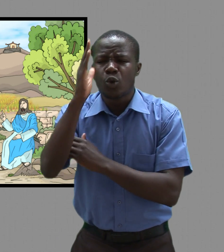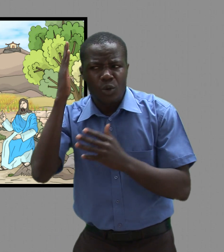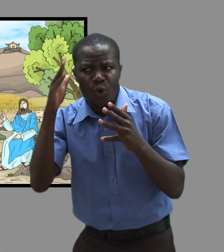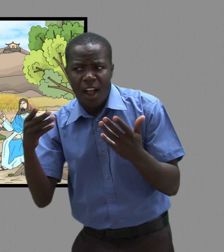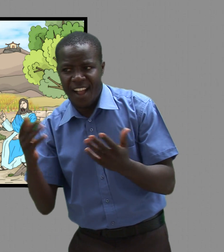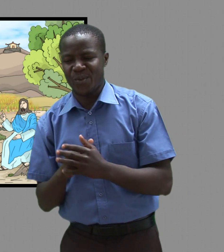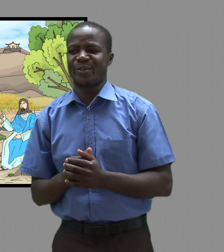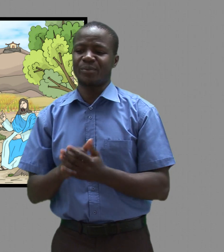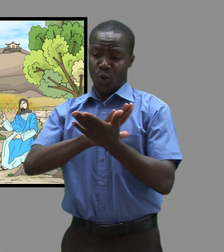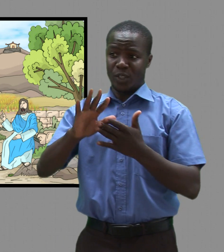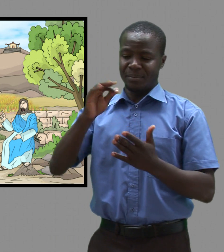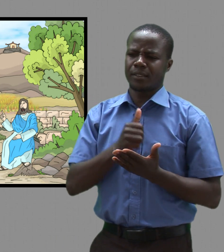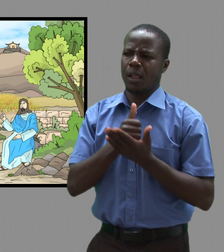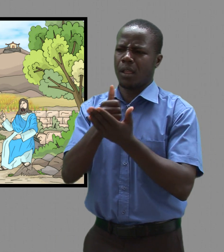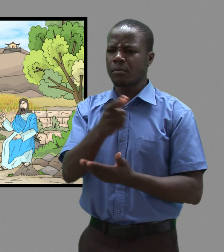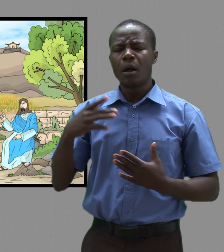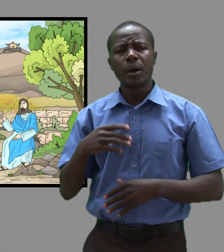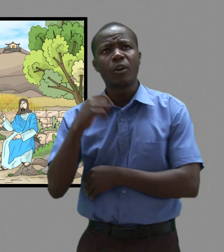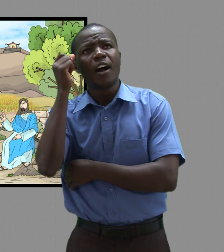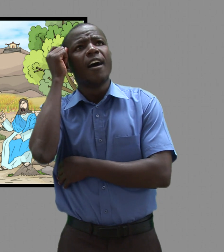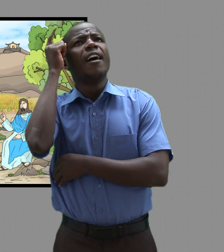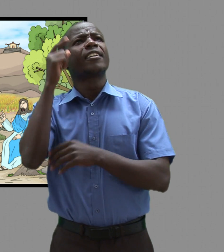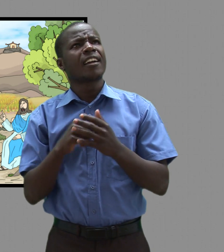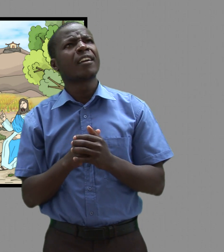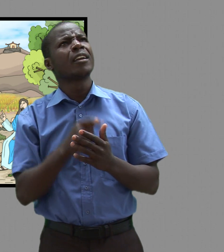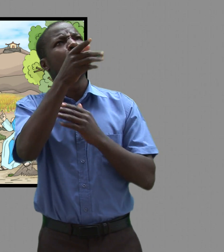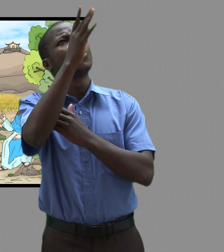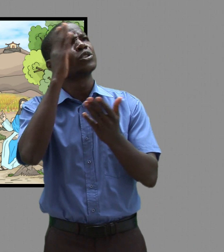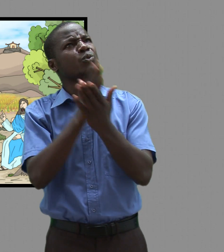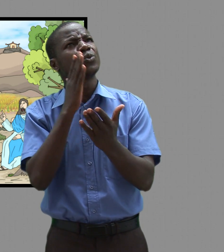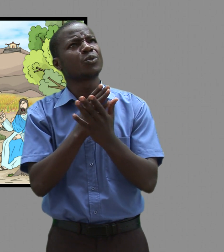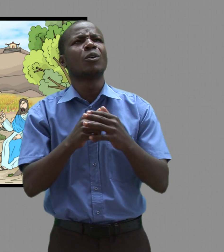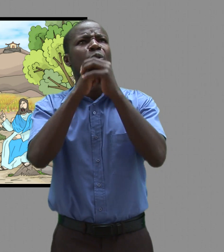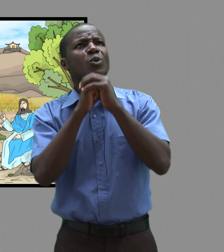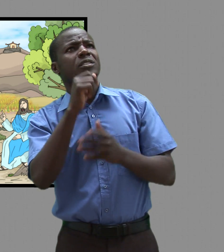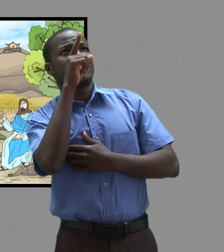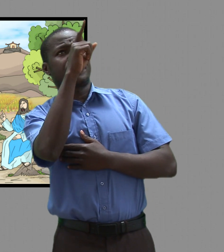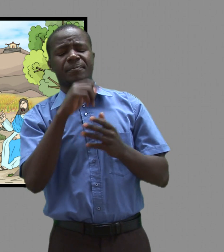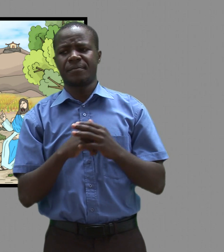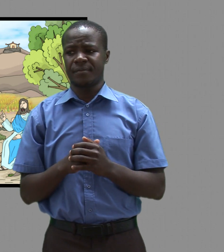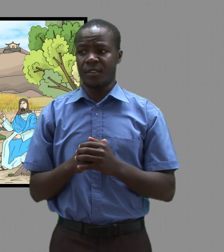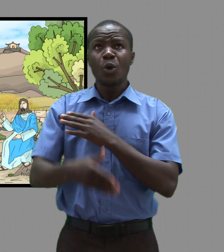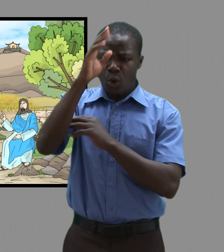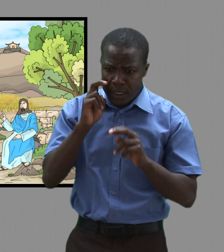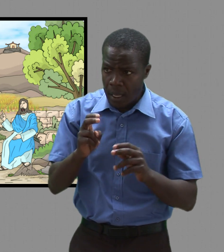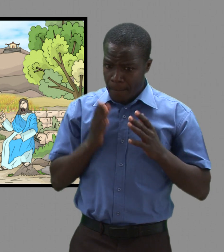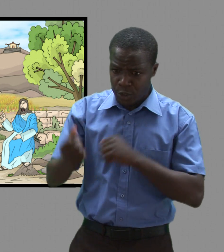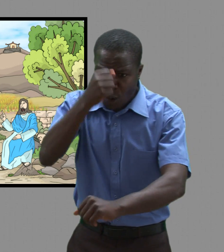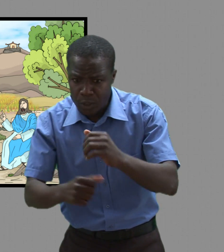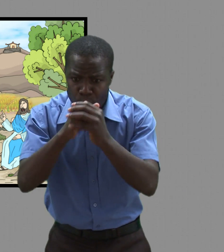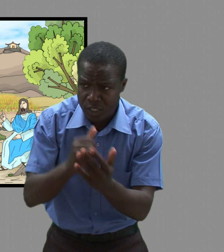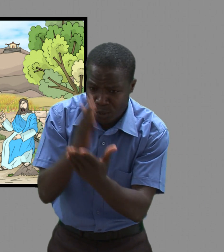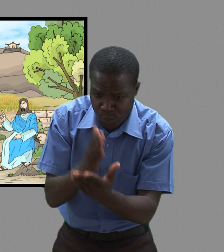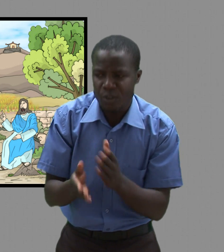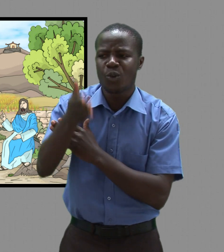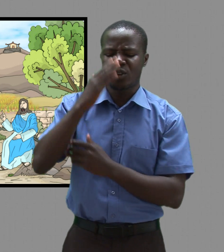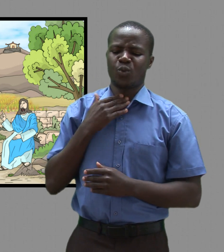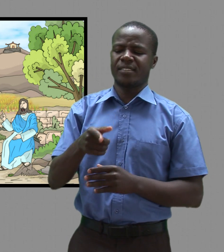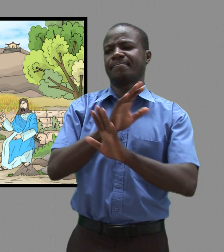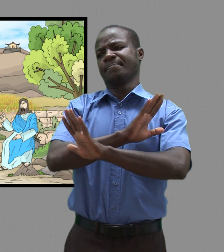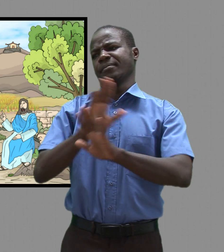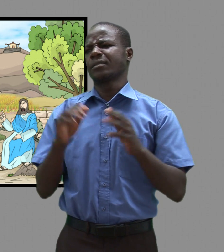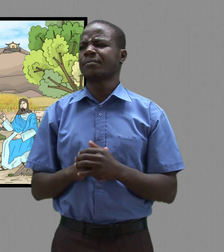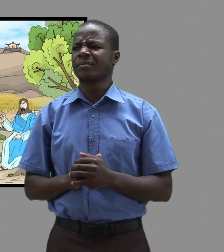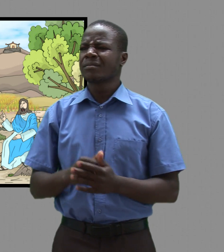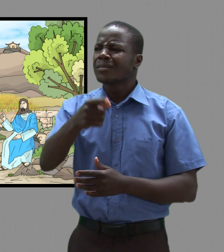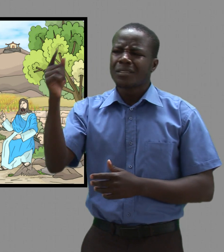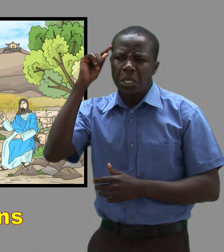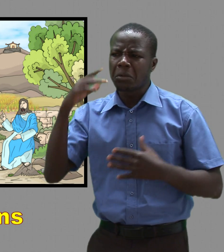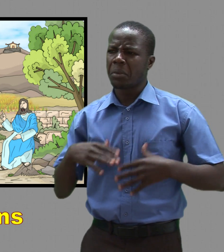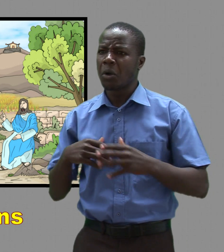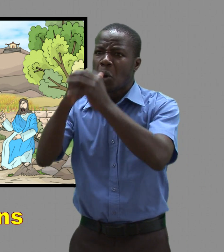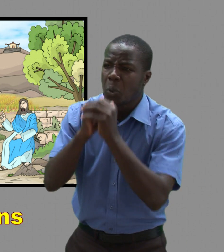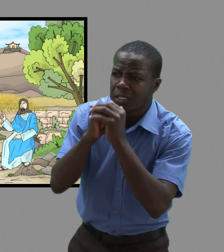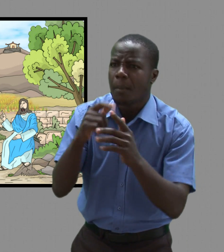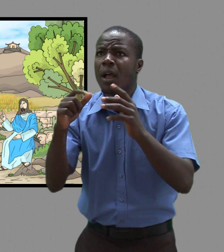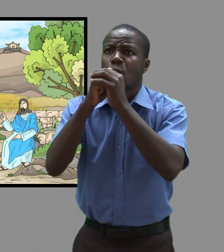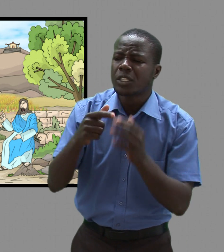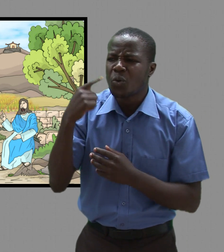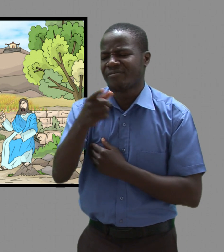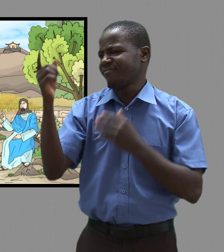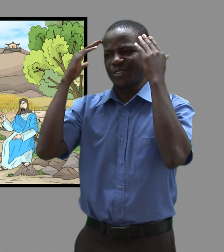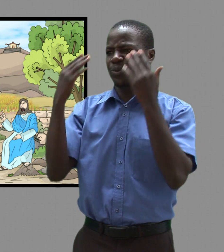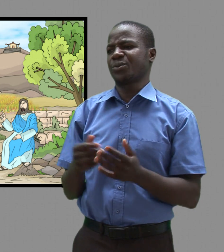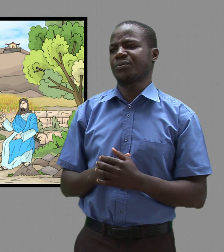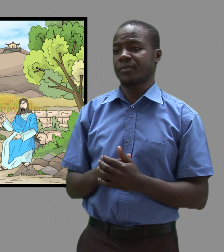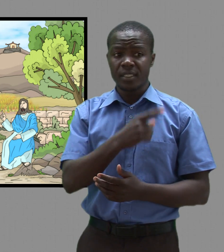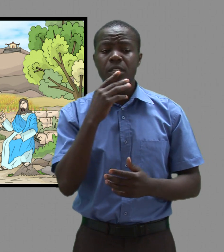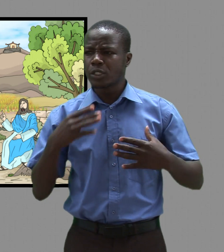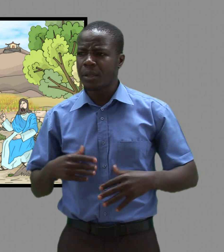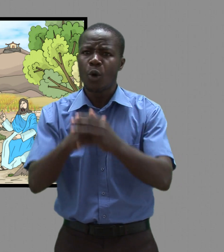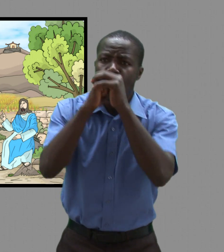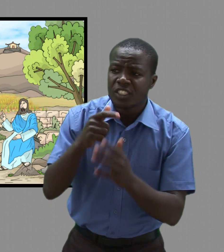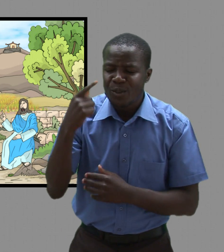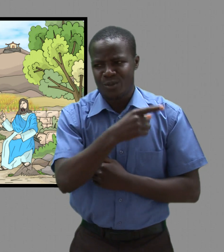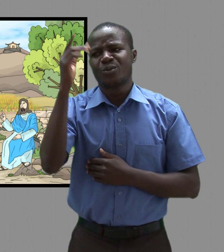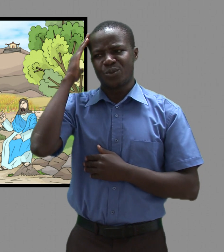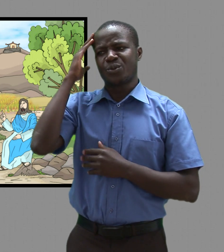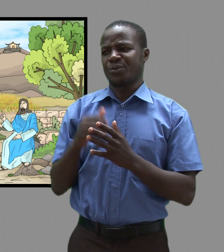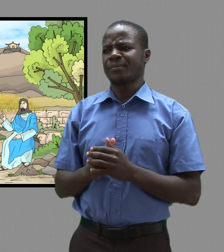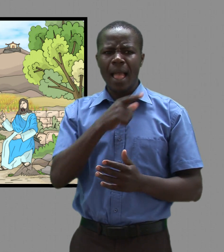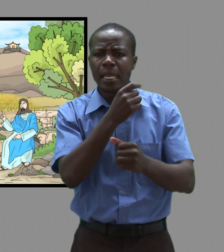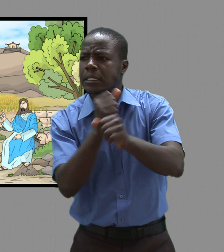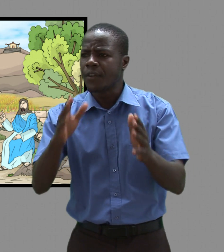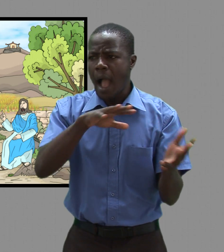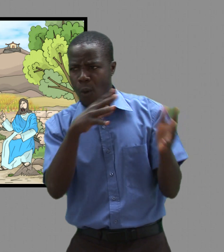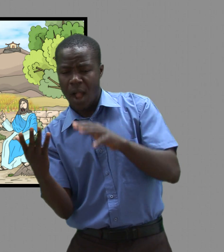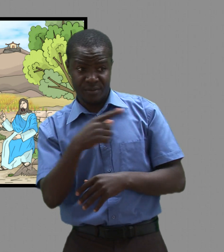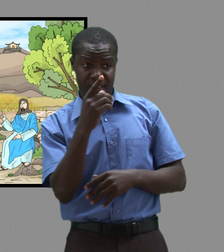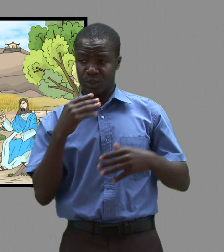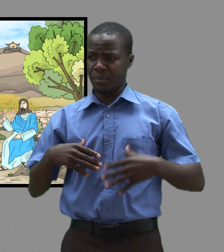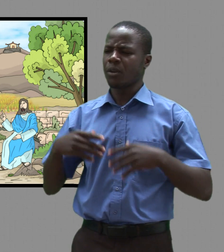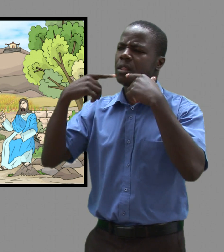But a time is coming and has now come when the true worshipers will worship the Father in spirit and in truth, for the Father is seeking such as these to worship Him.